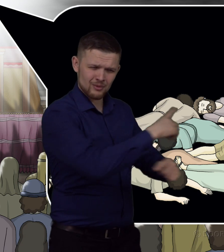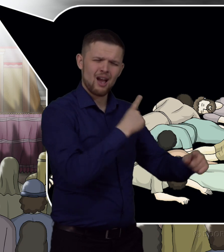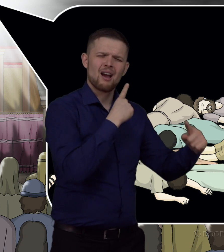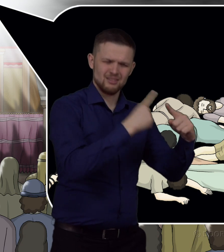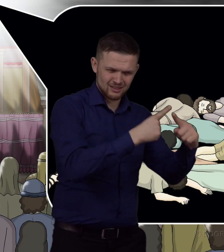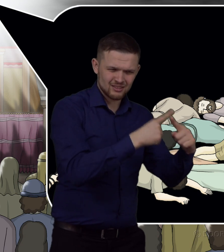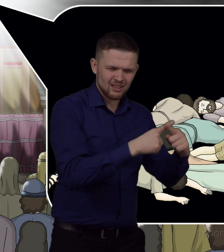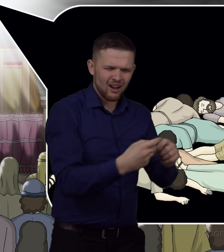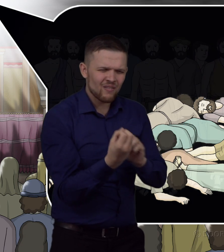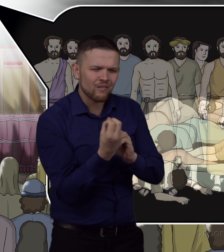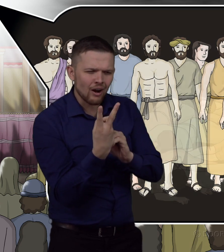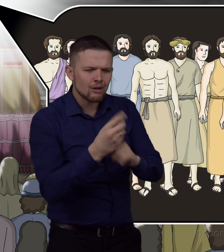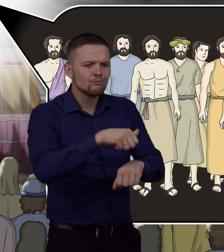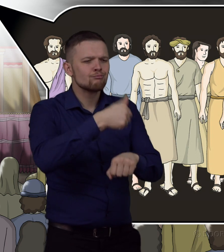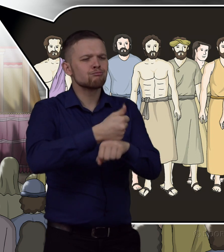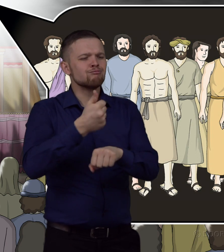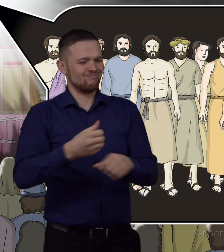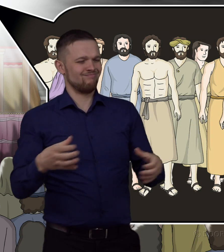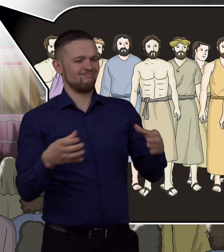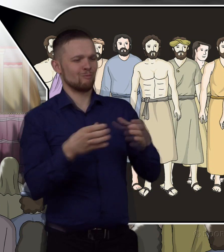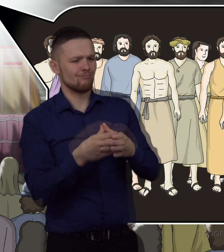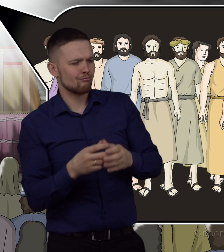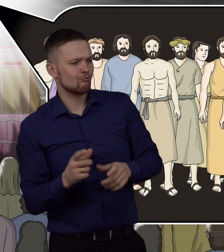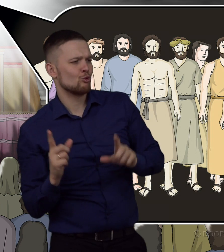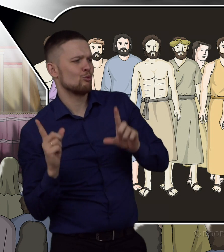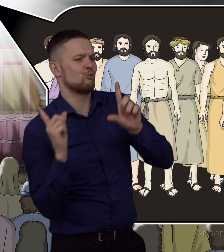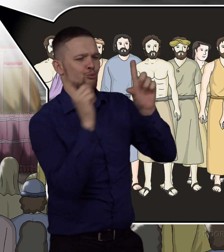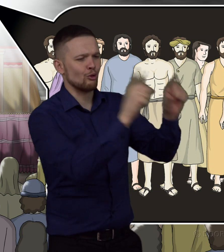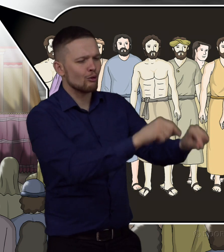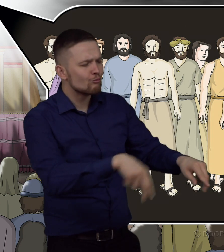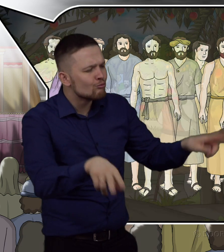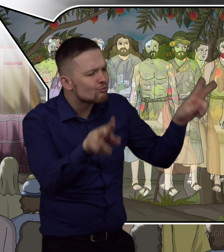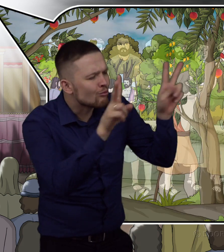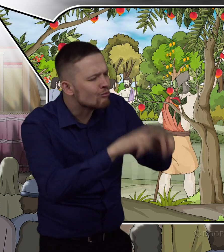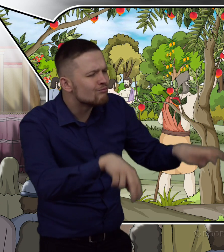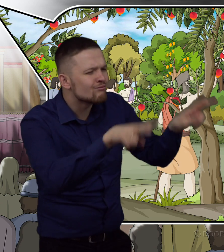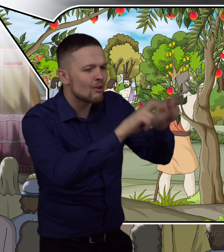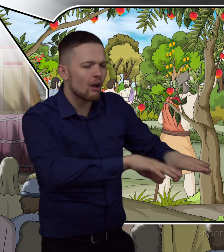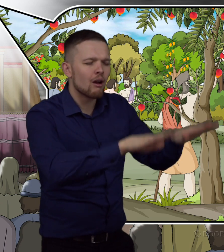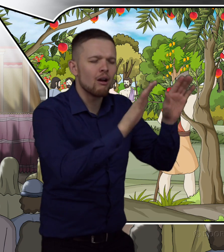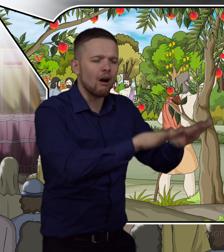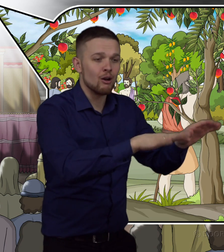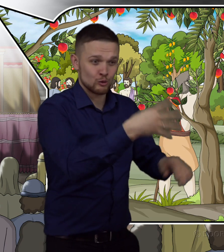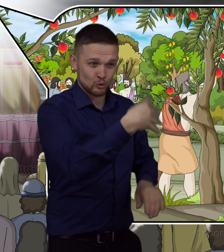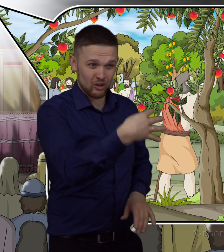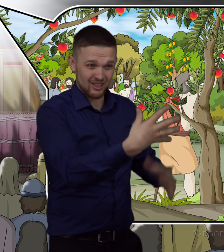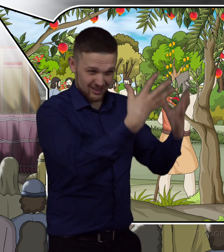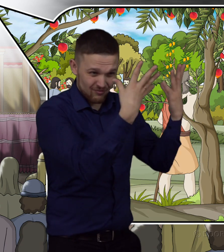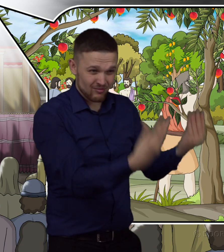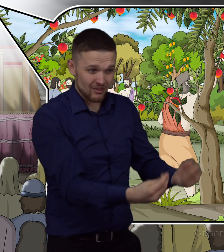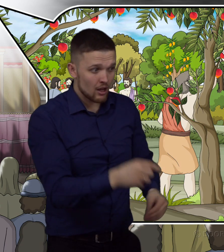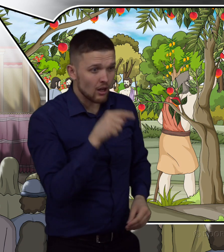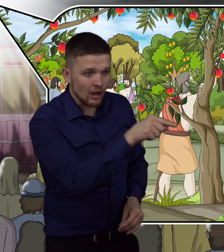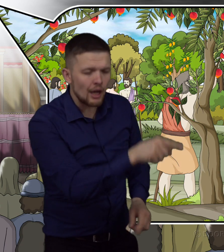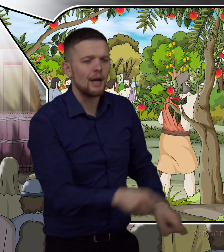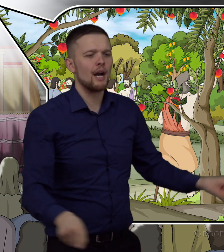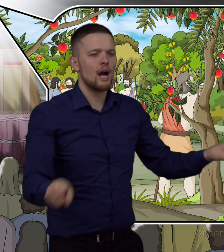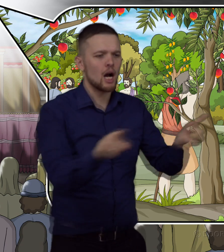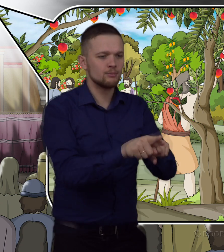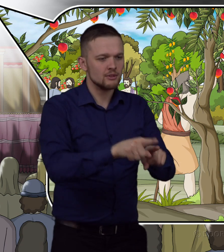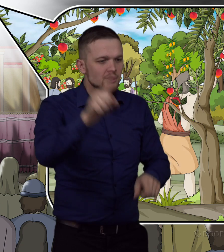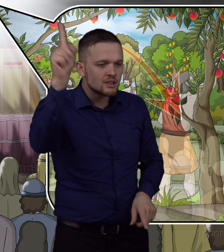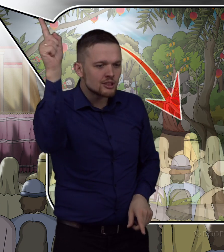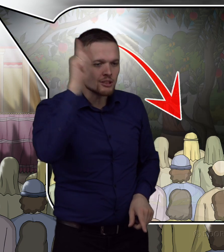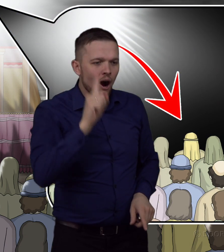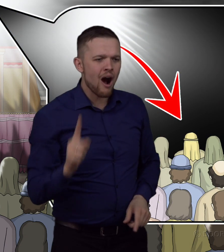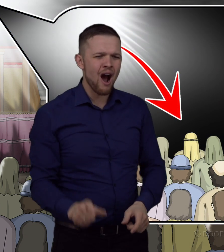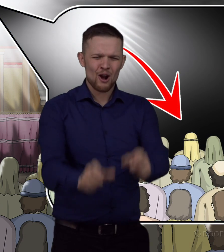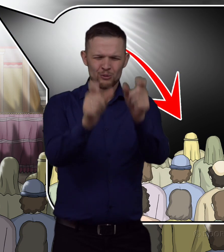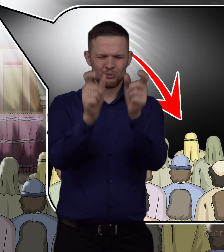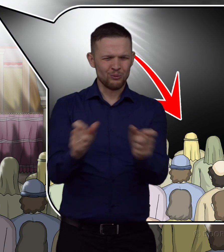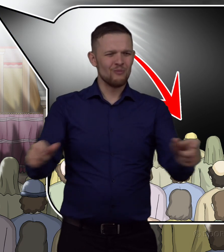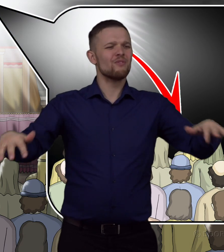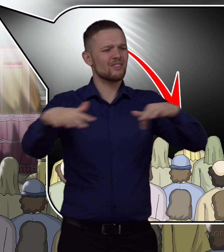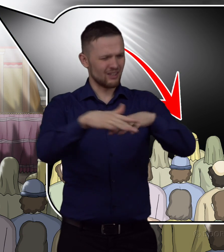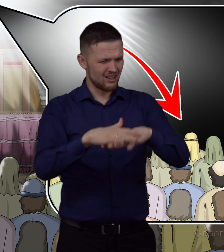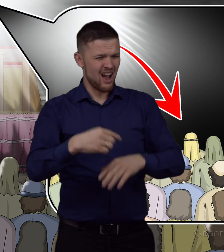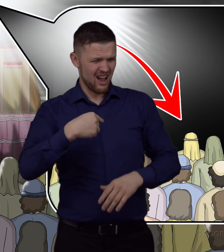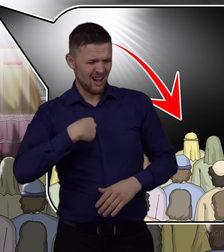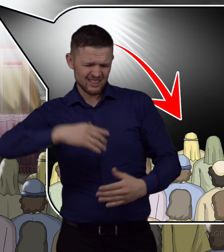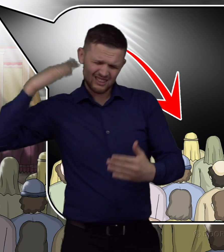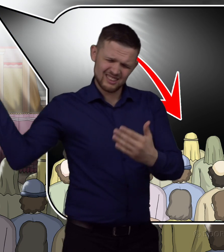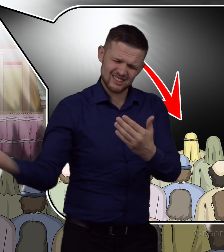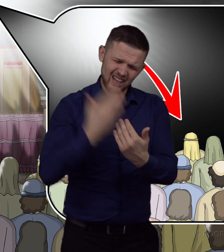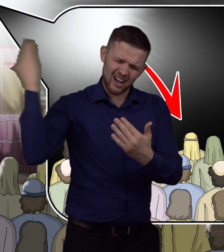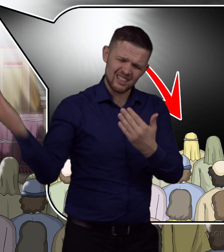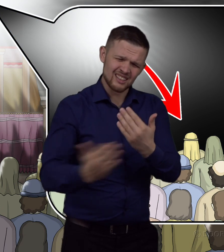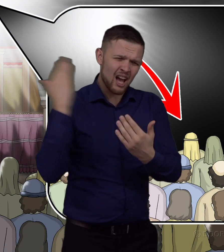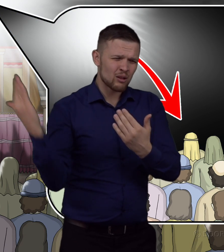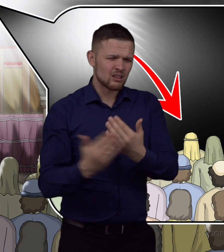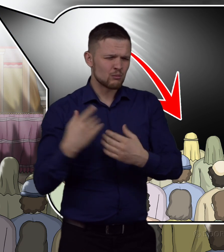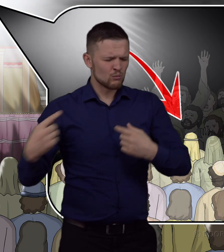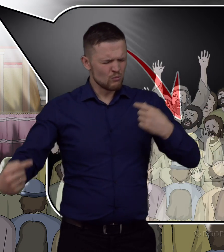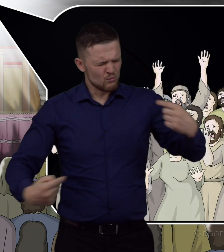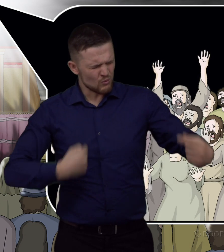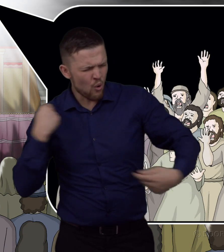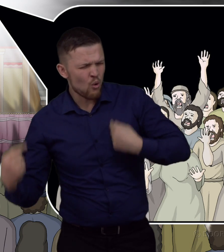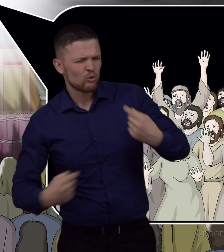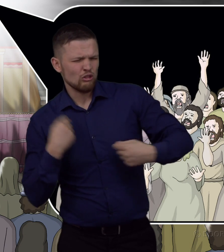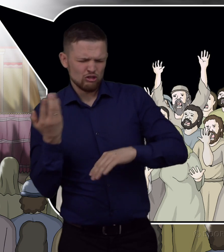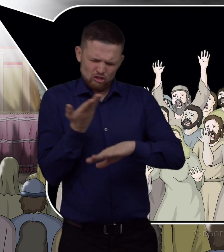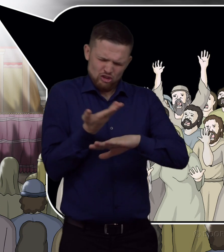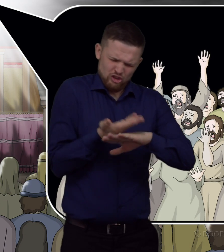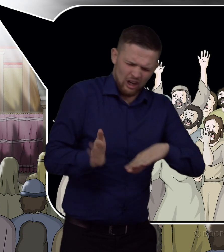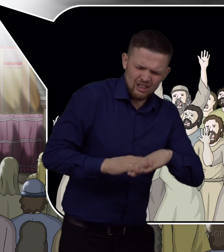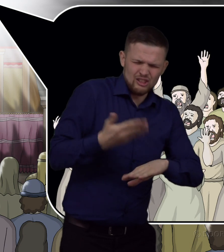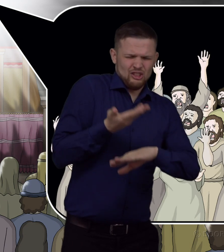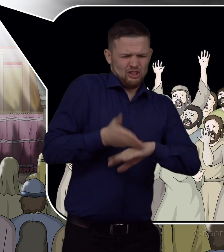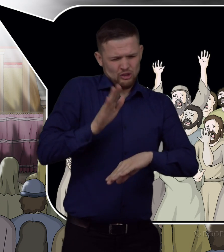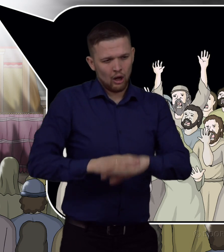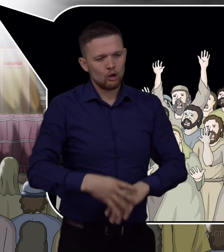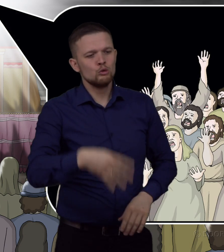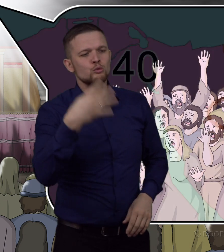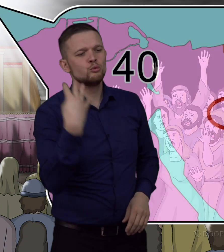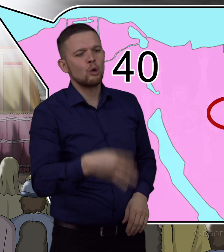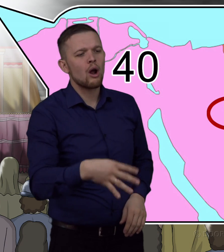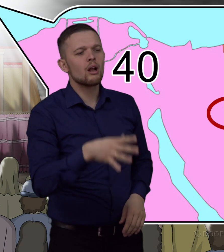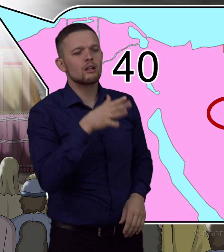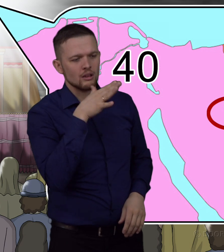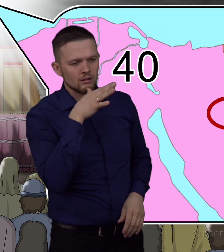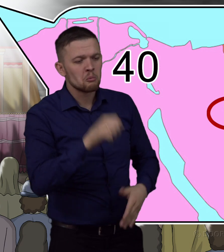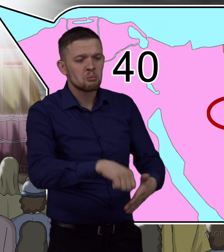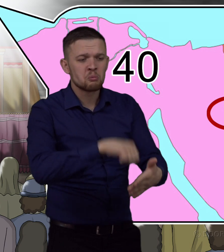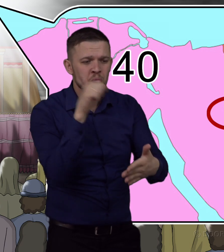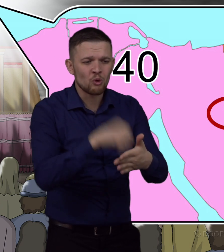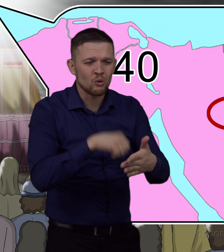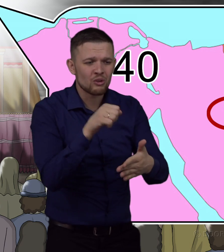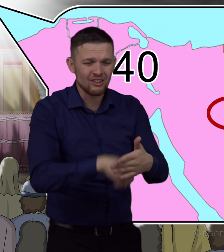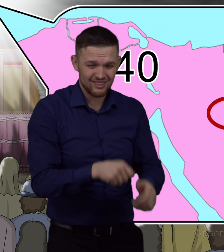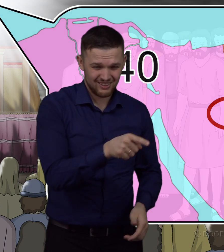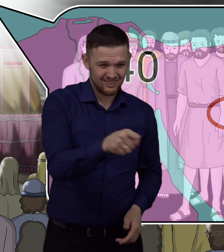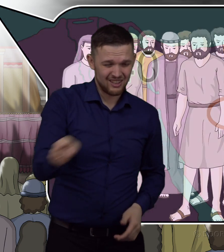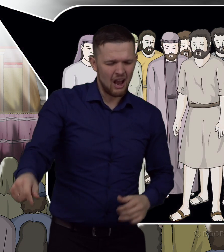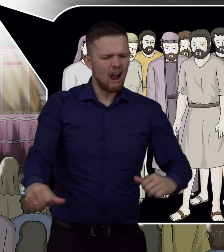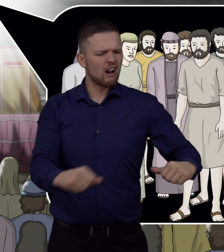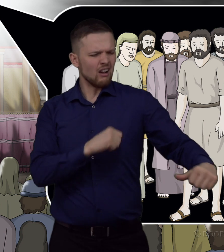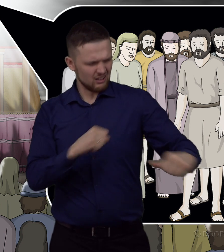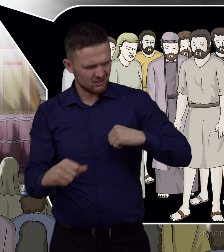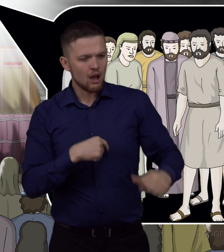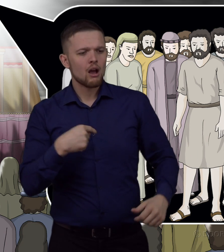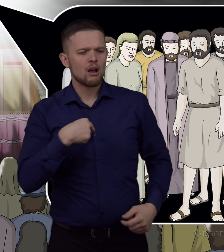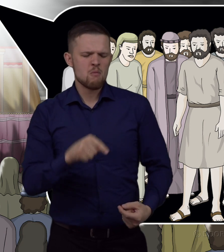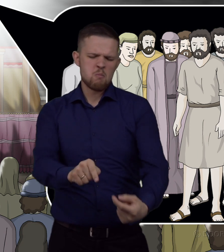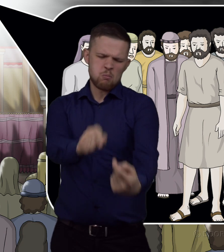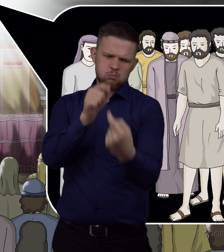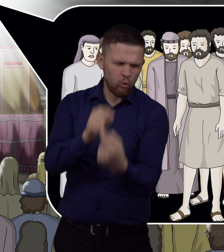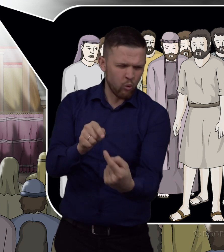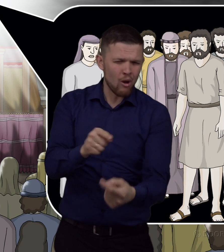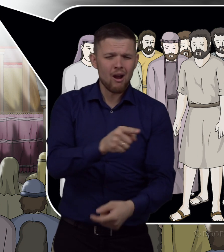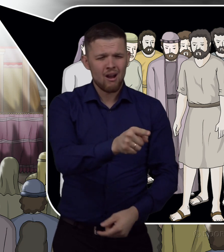In keeping with the forty days you spied out the land, you shall bear your guilt forty years—a year for each day—and you will experience My alienation.